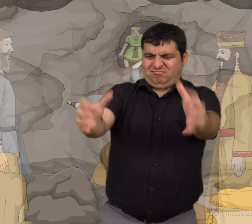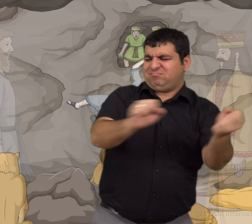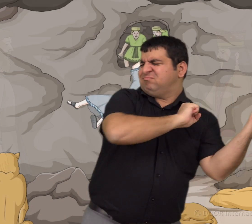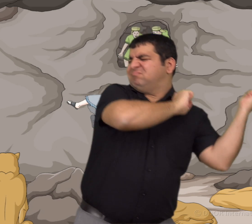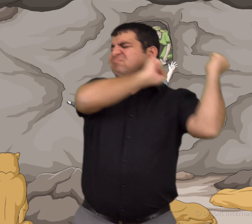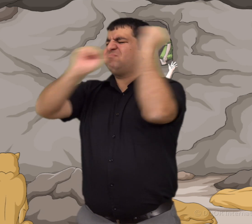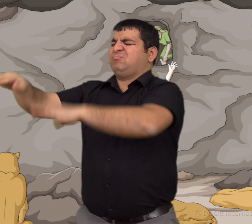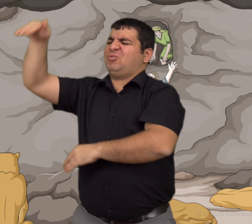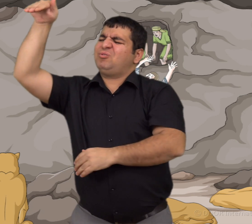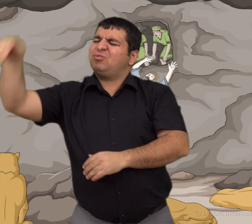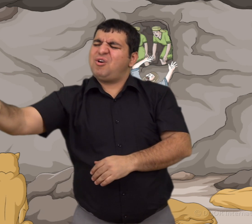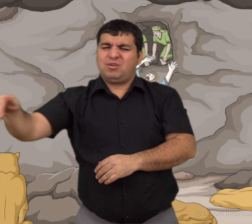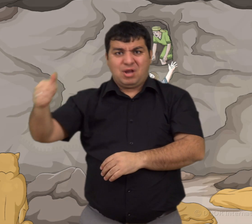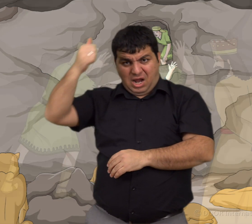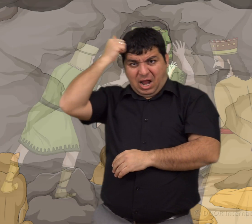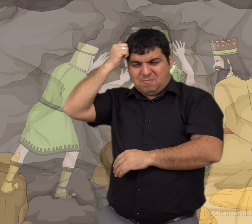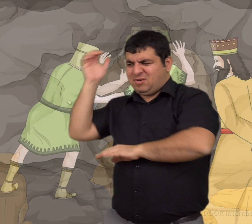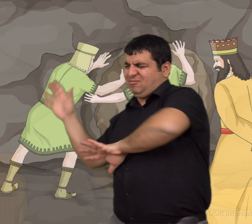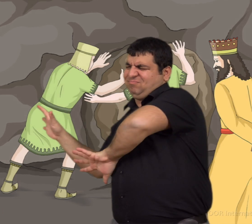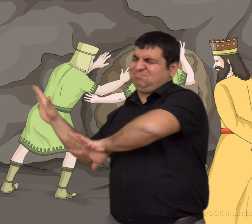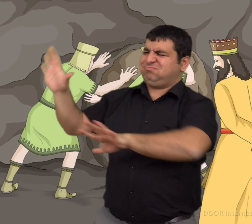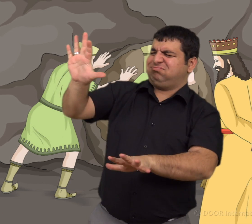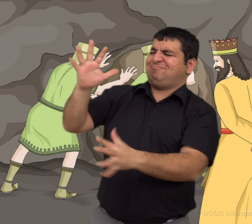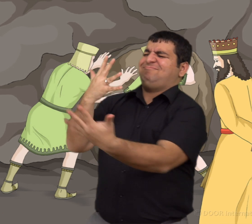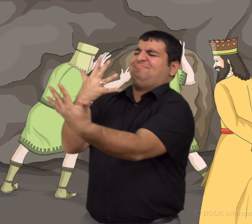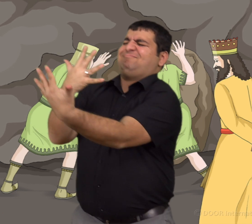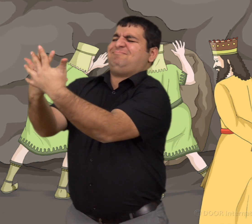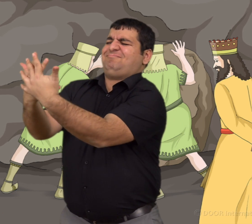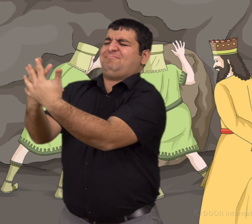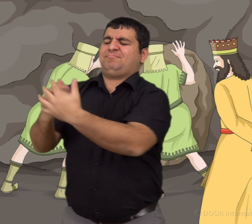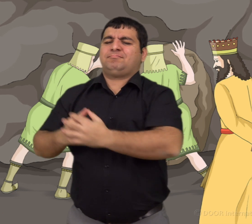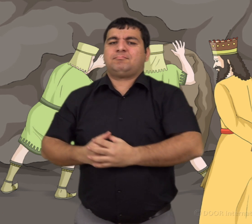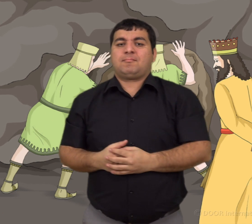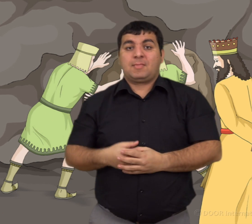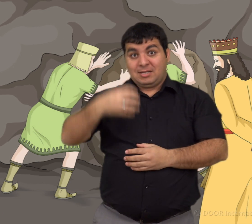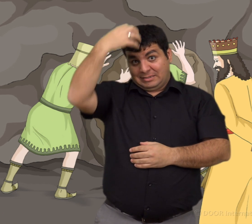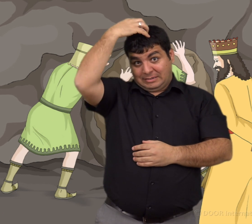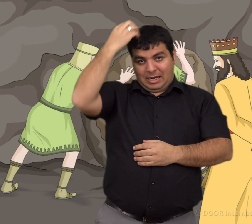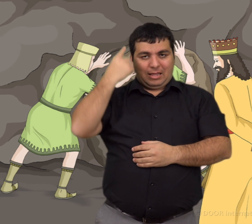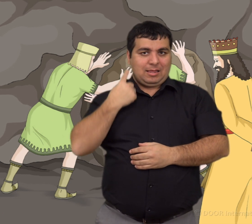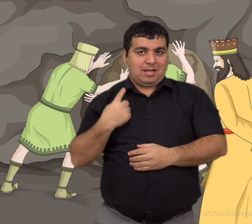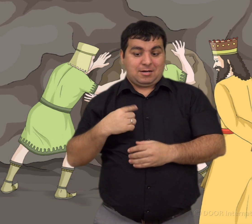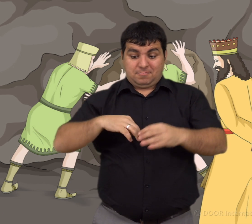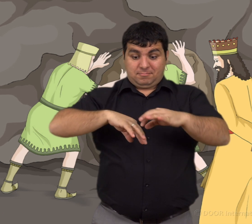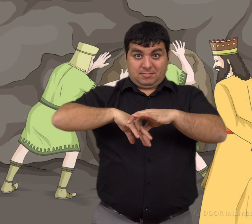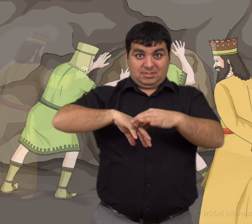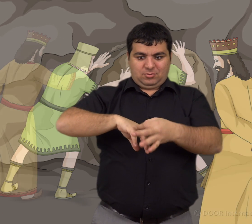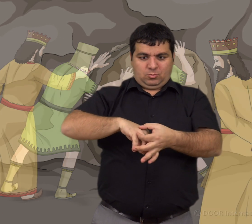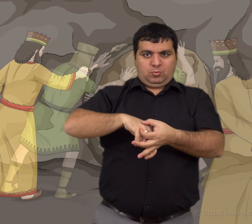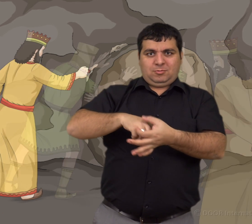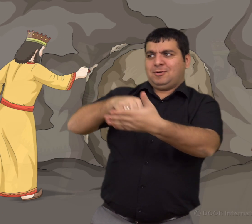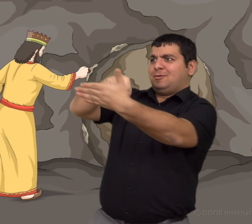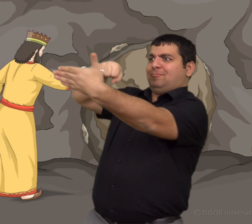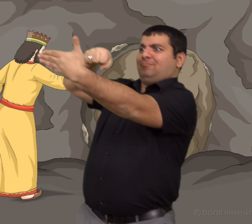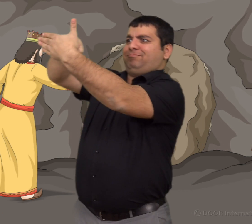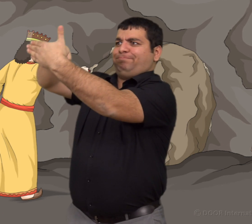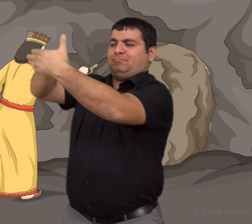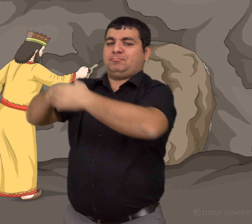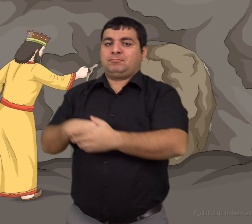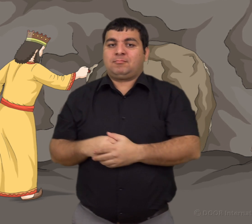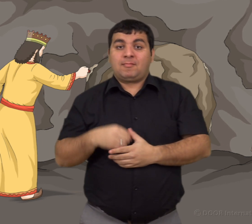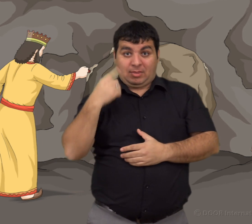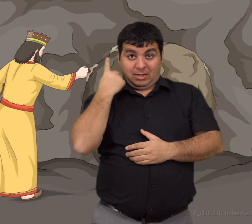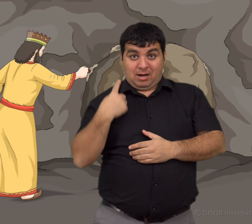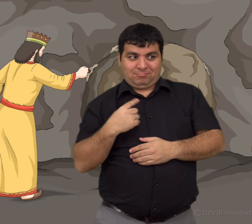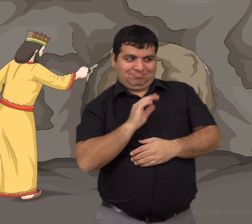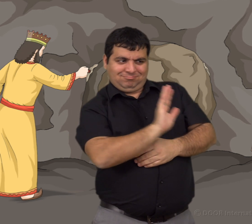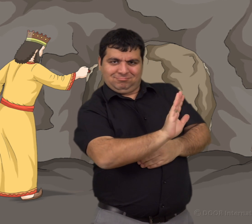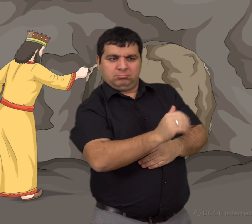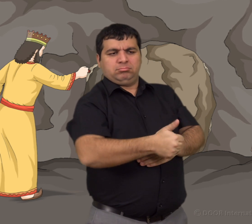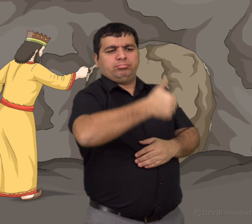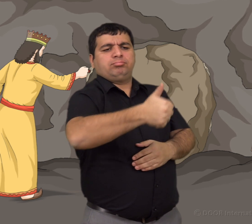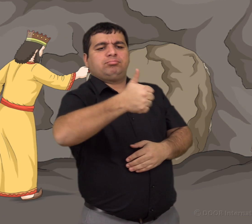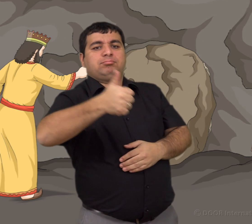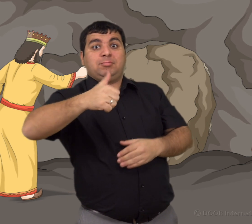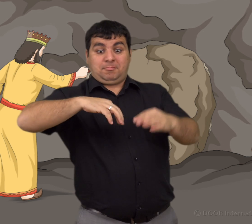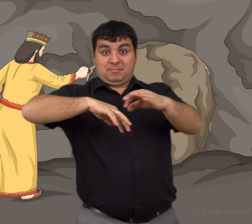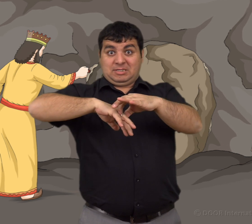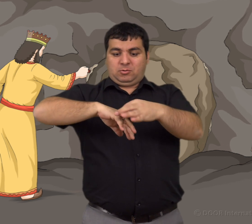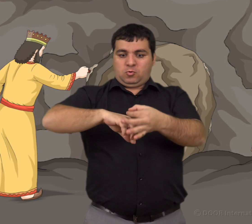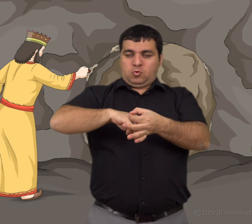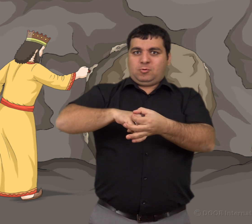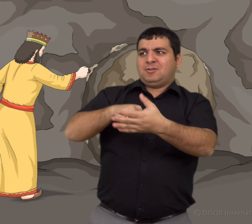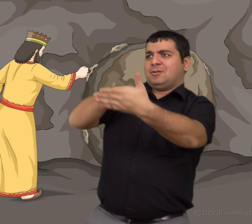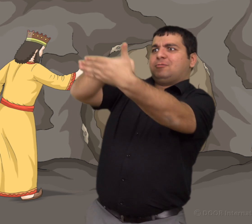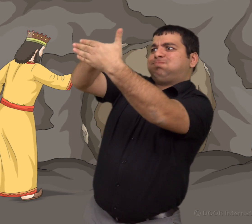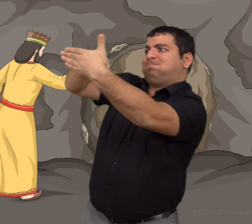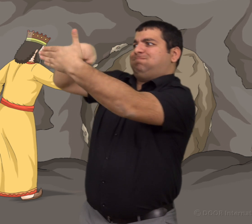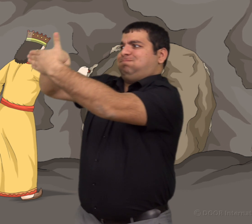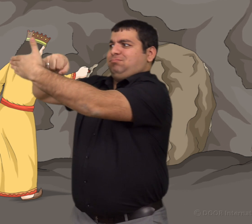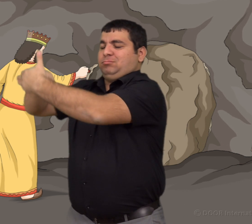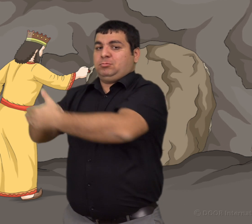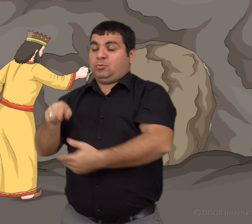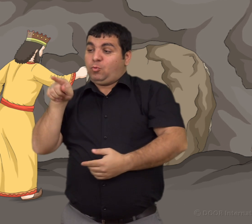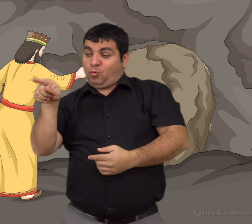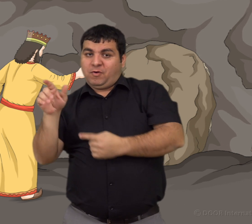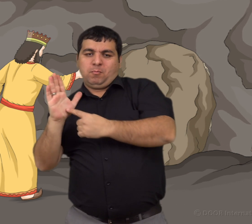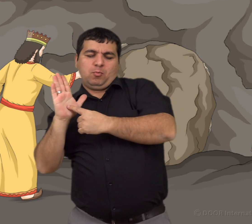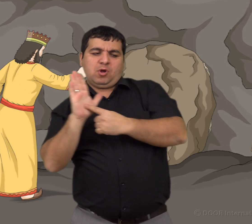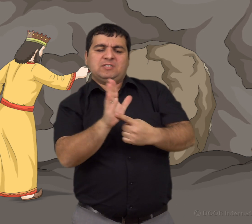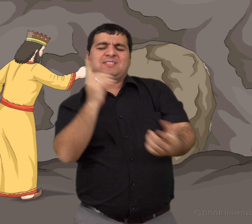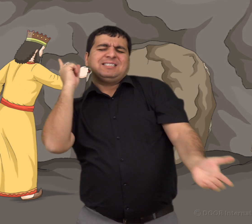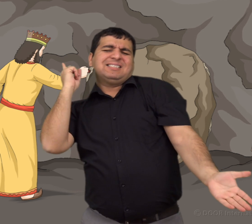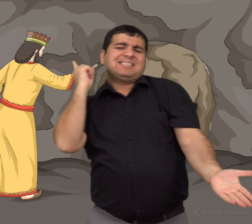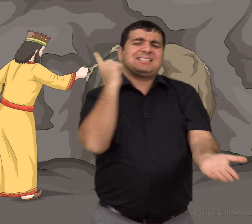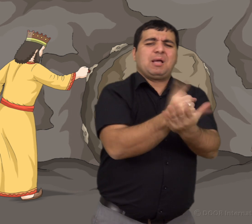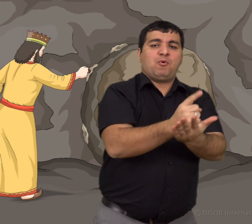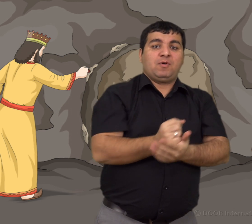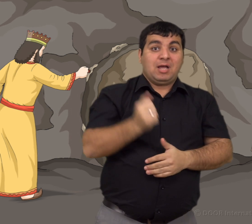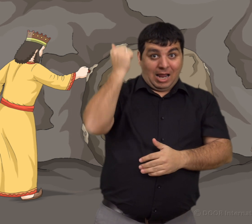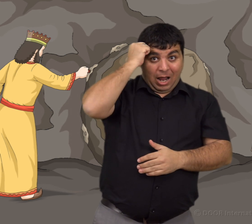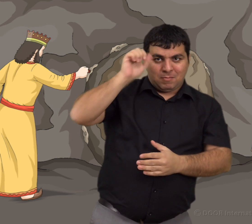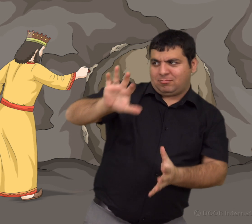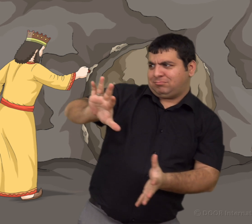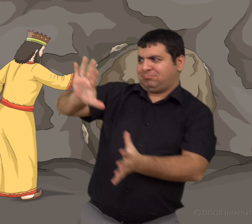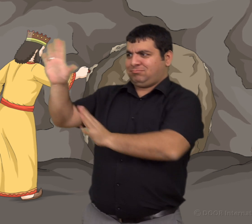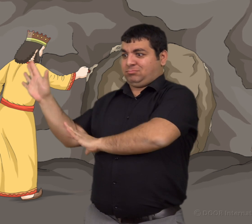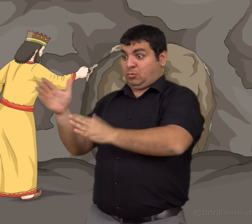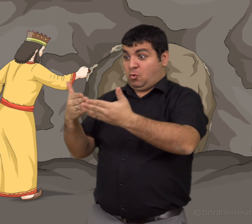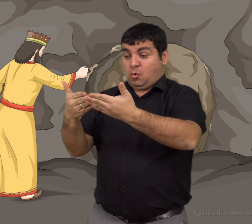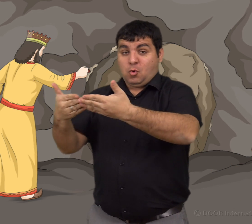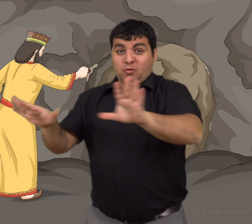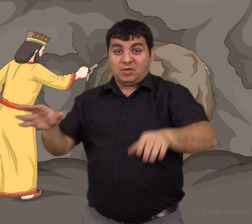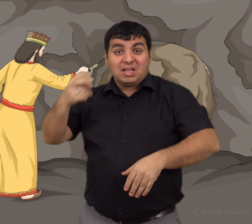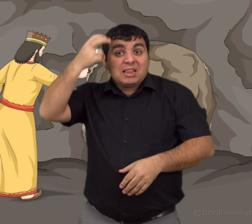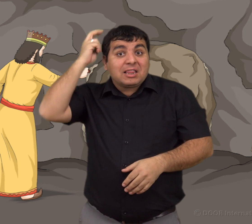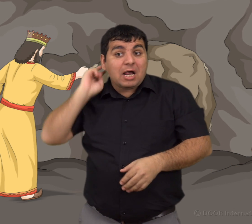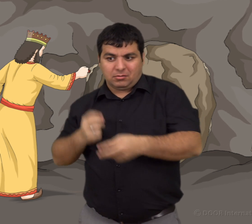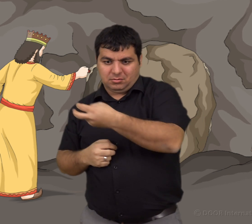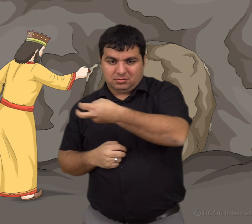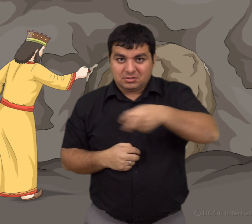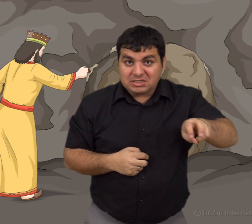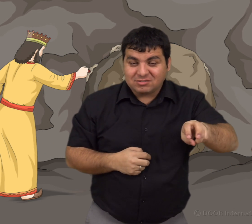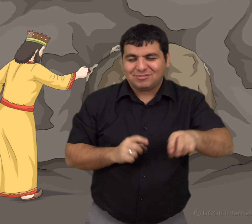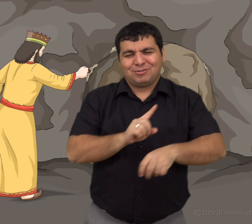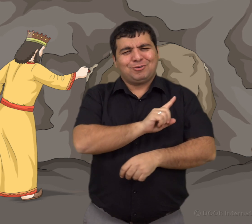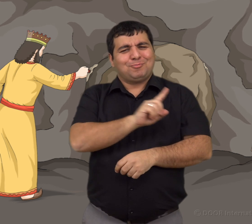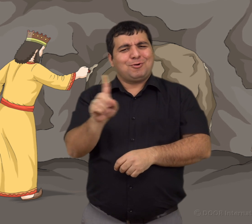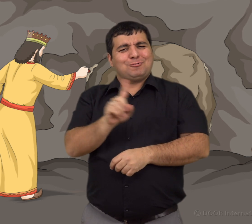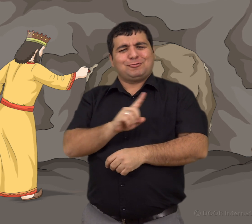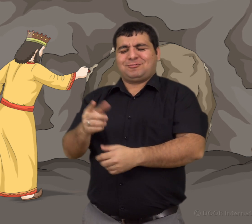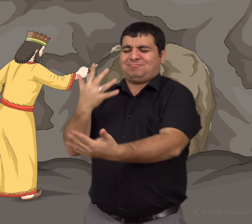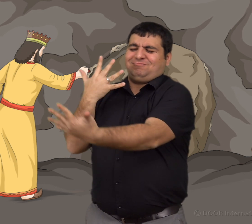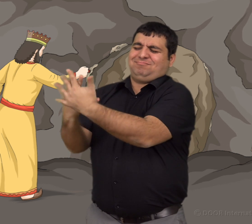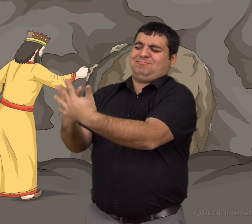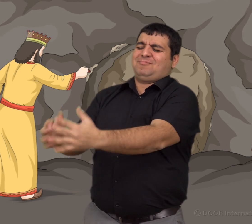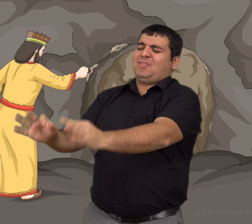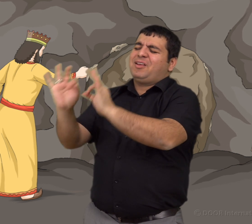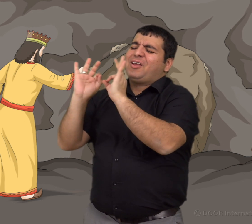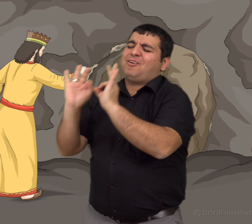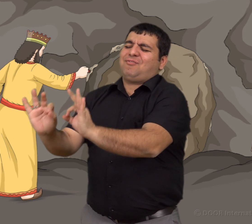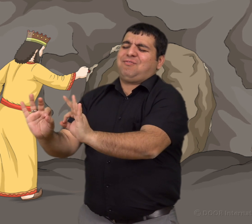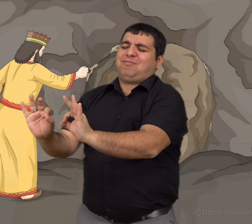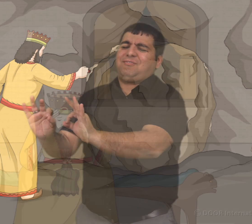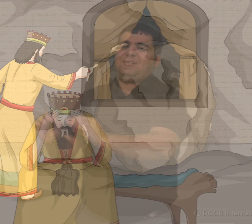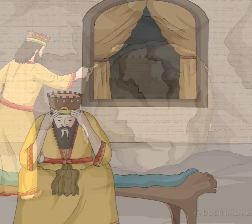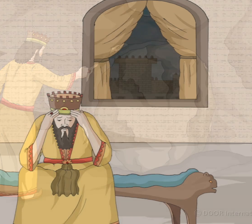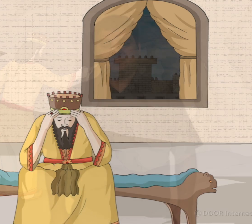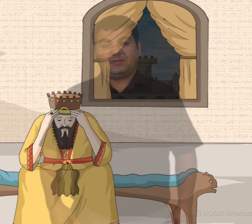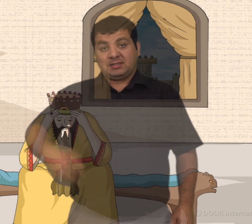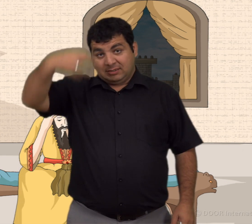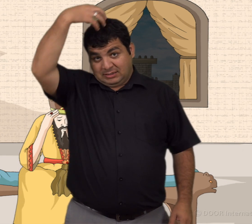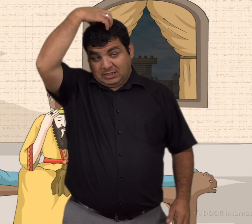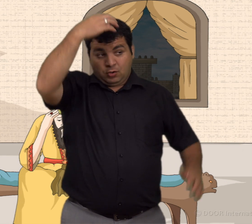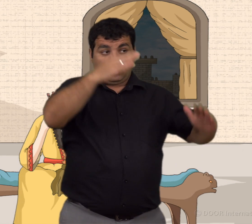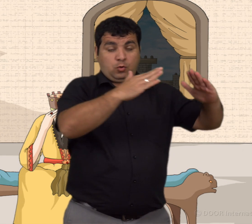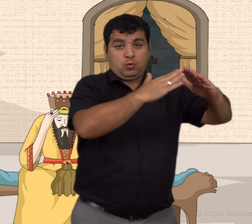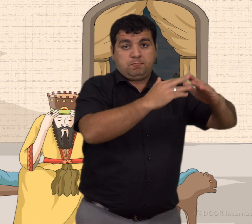A stone was brought and placed over the mouth of the den, and the king sealed it with his own signet ring and with the rings of his nobles, so that nothing concerning Daniel could be changed.